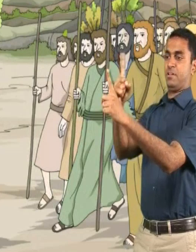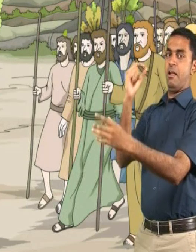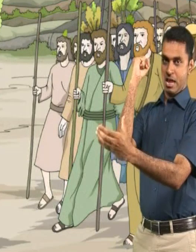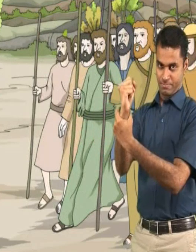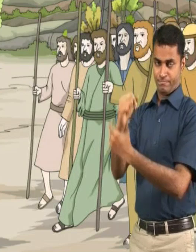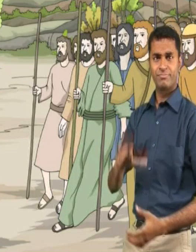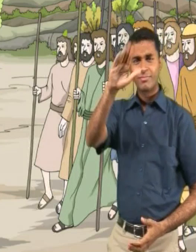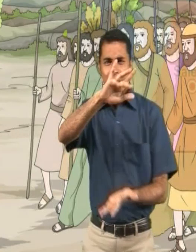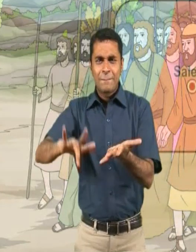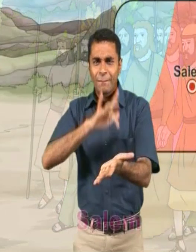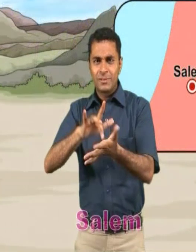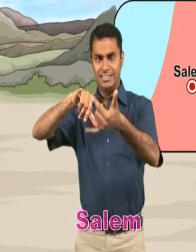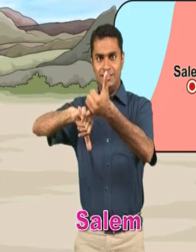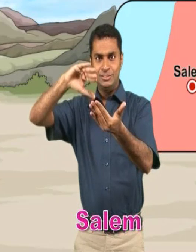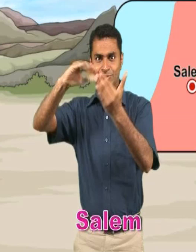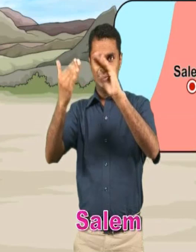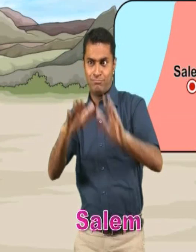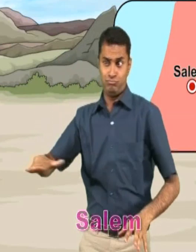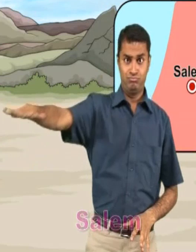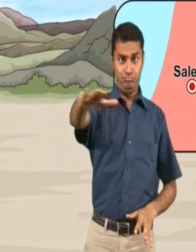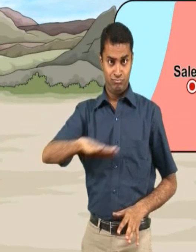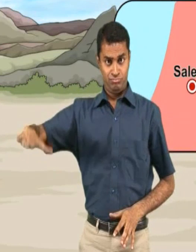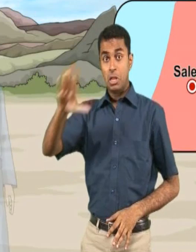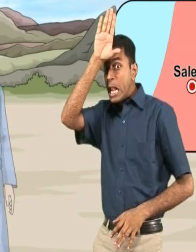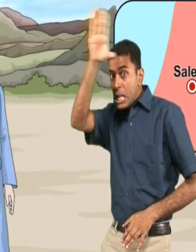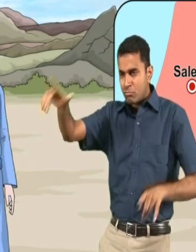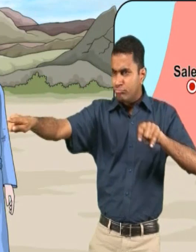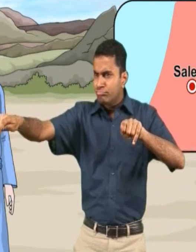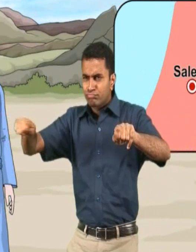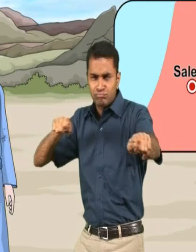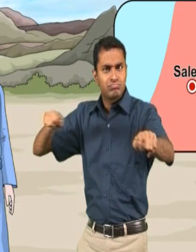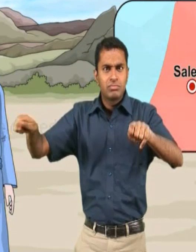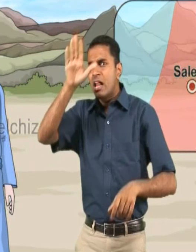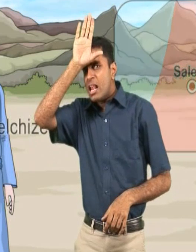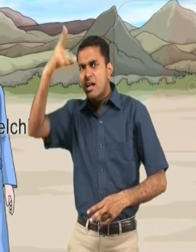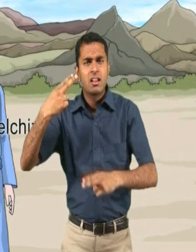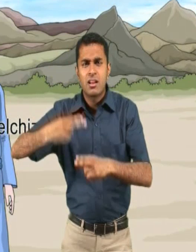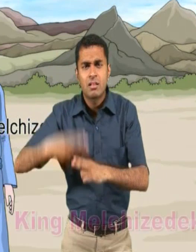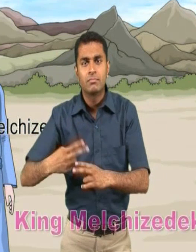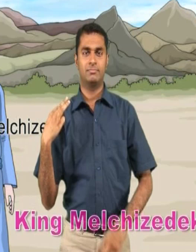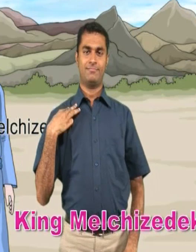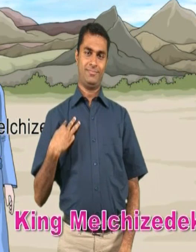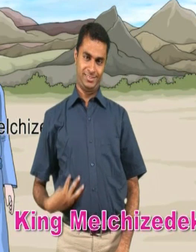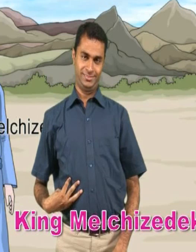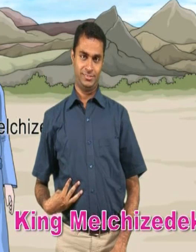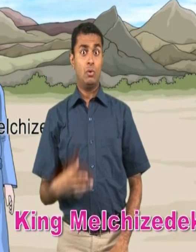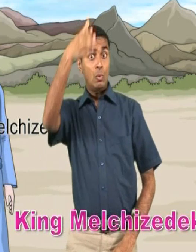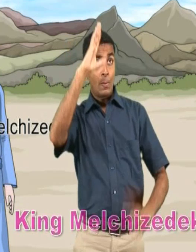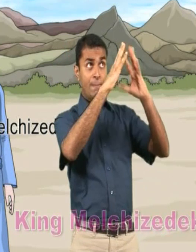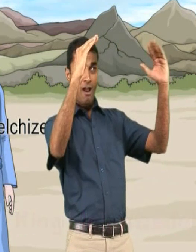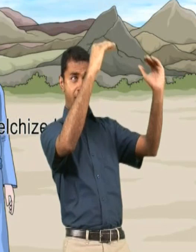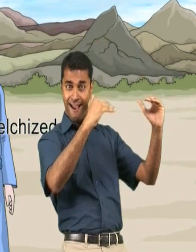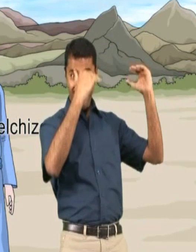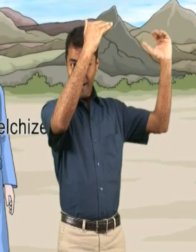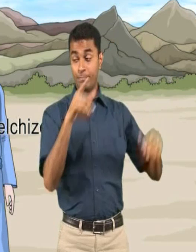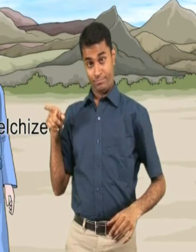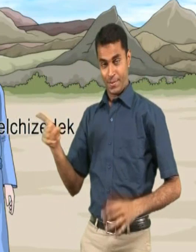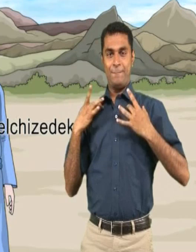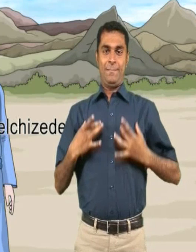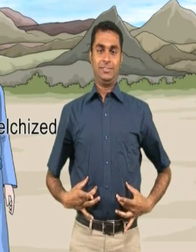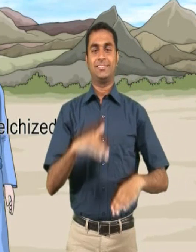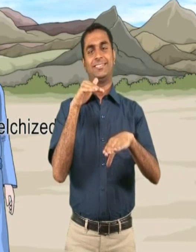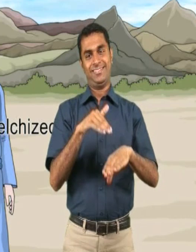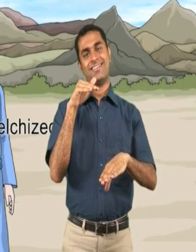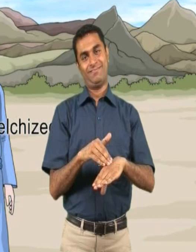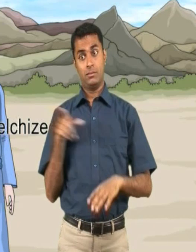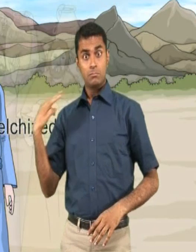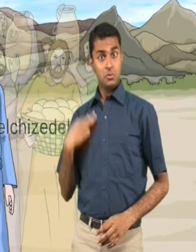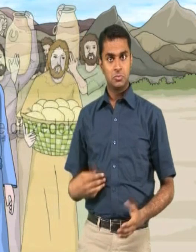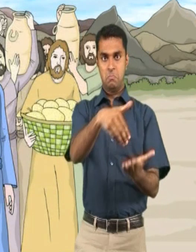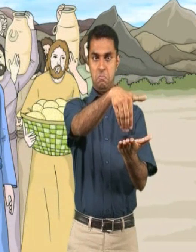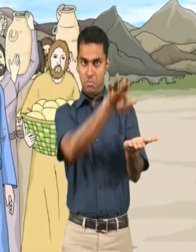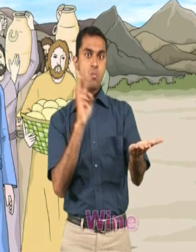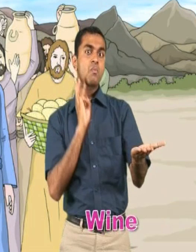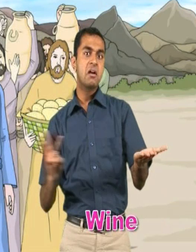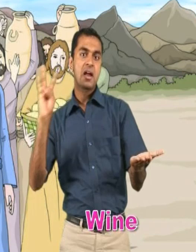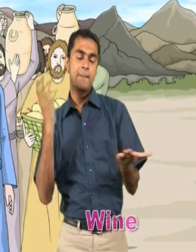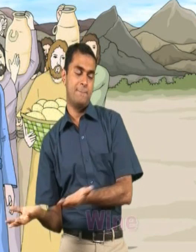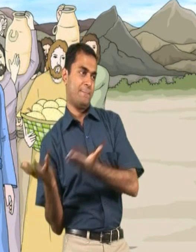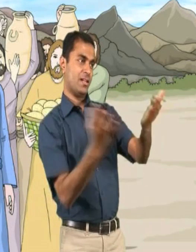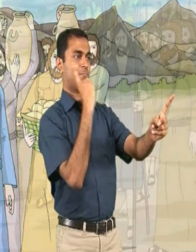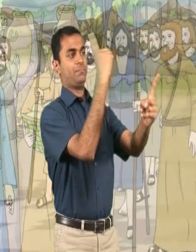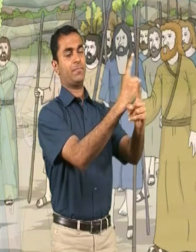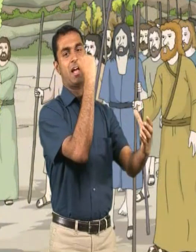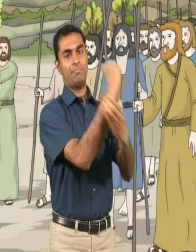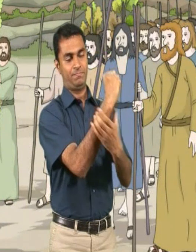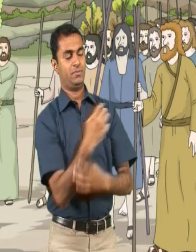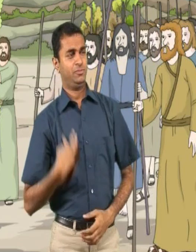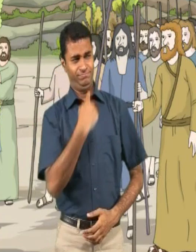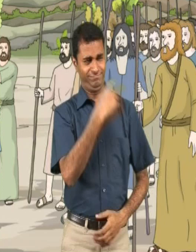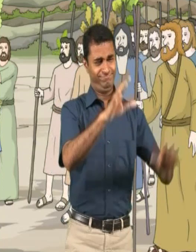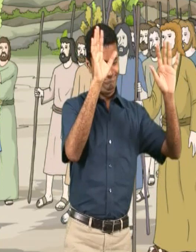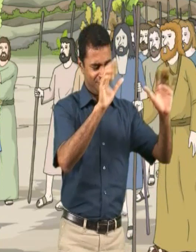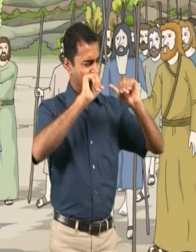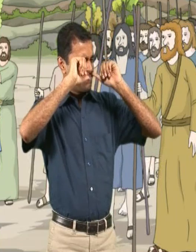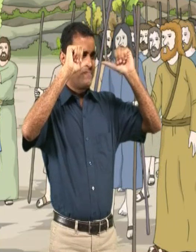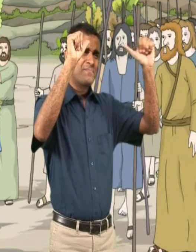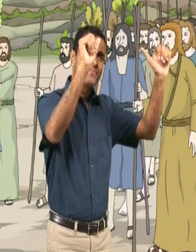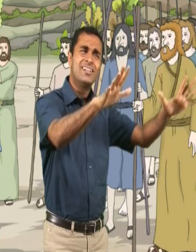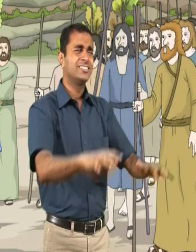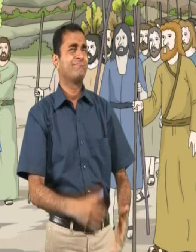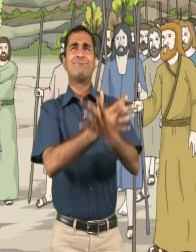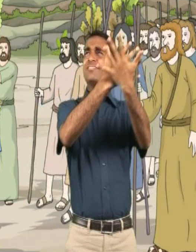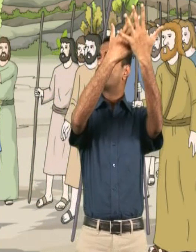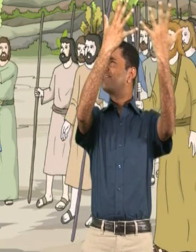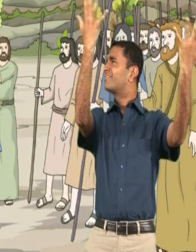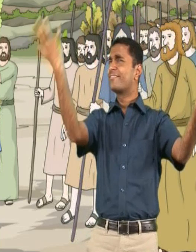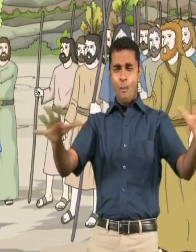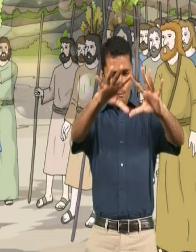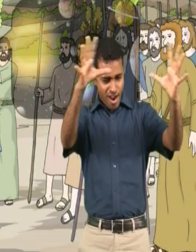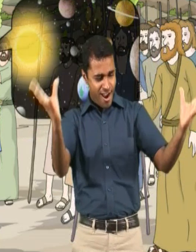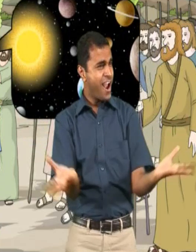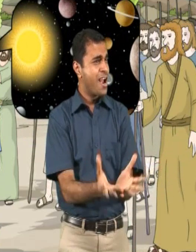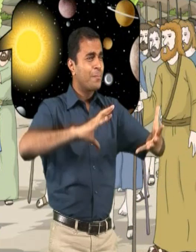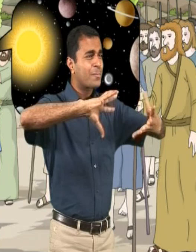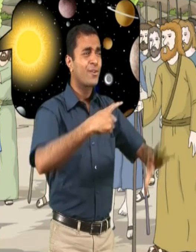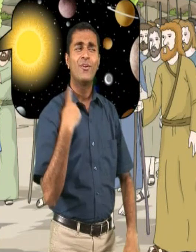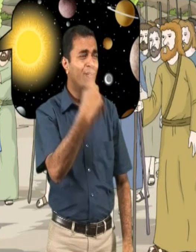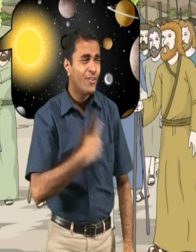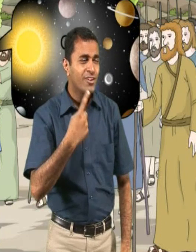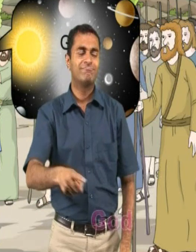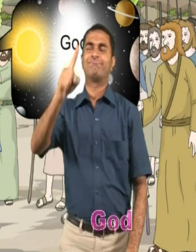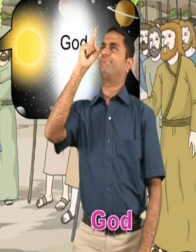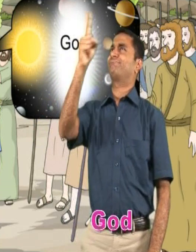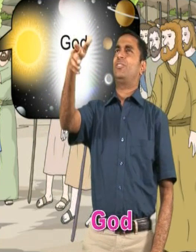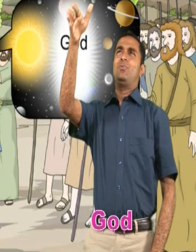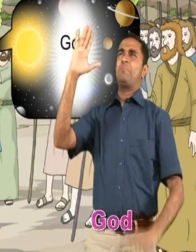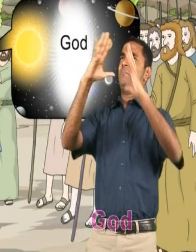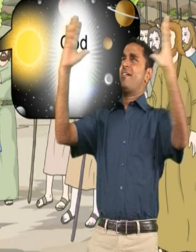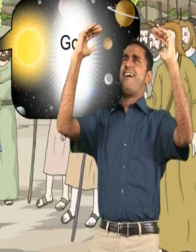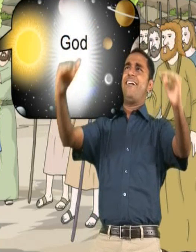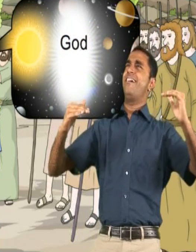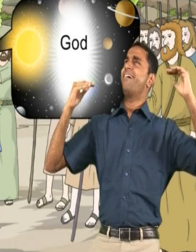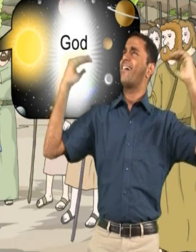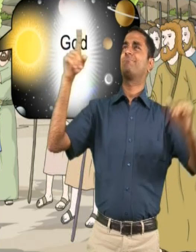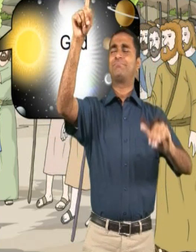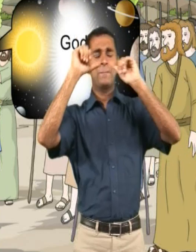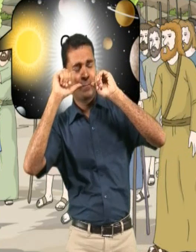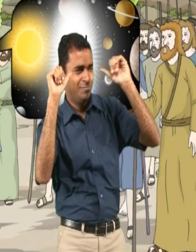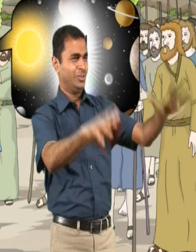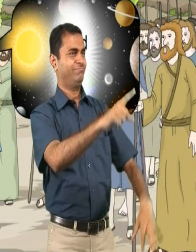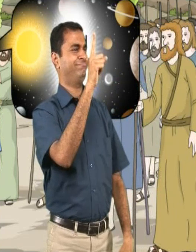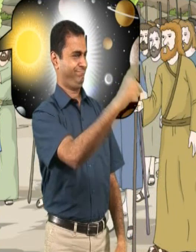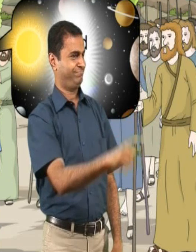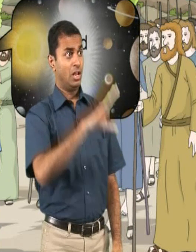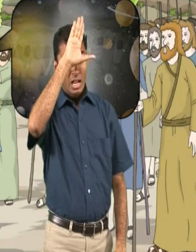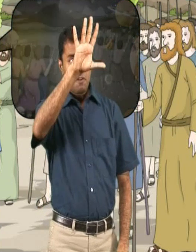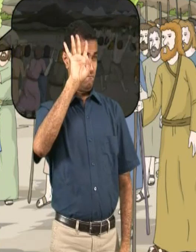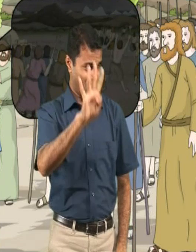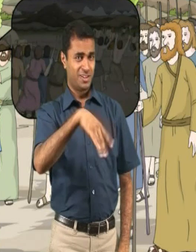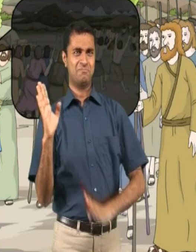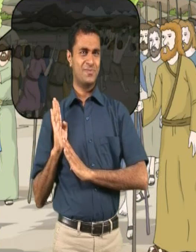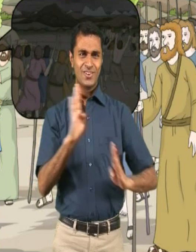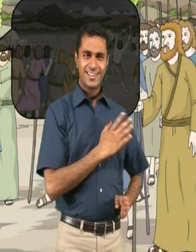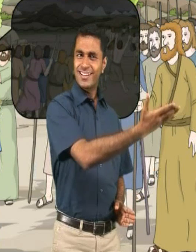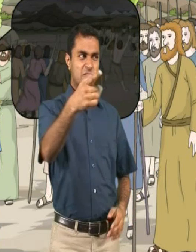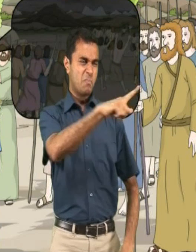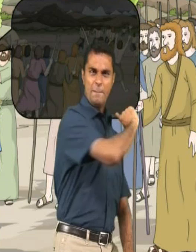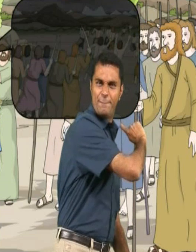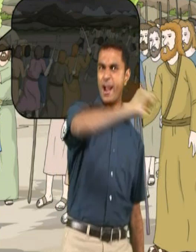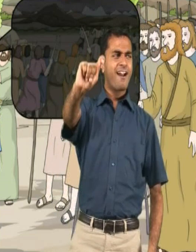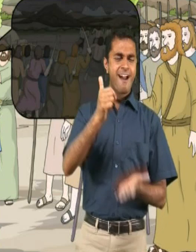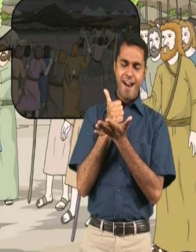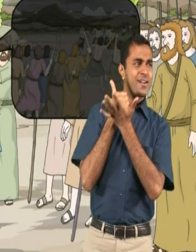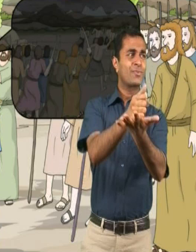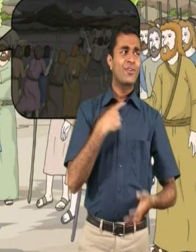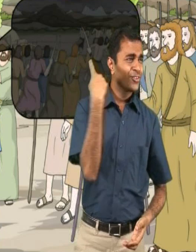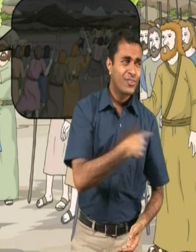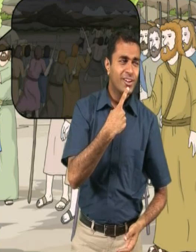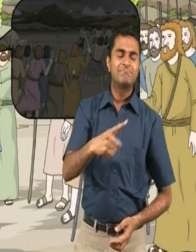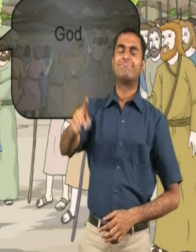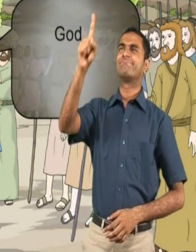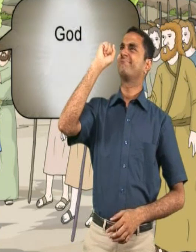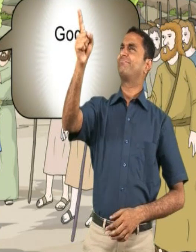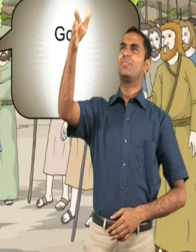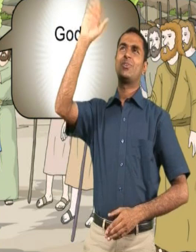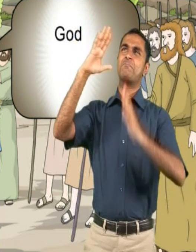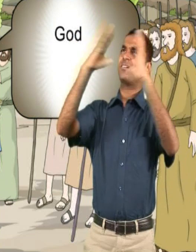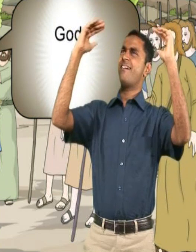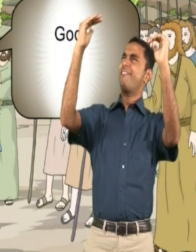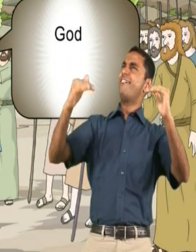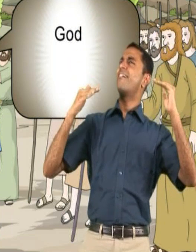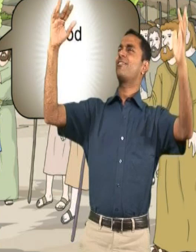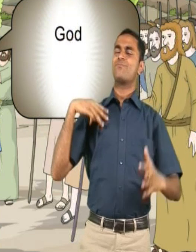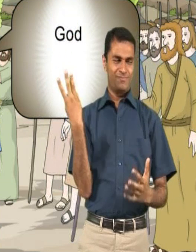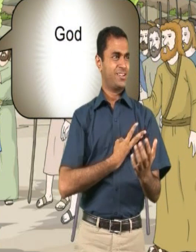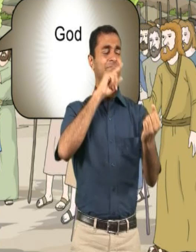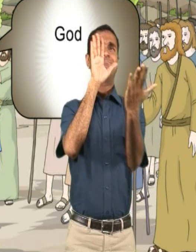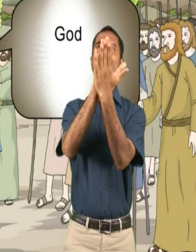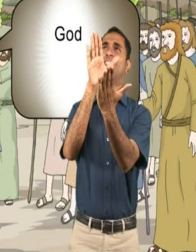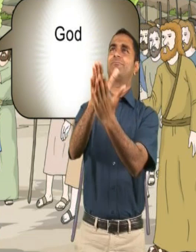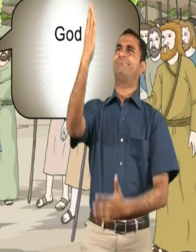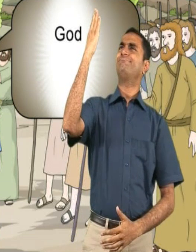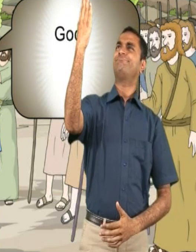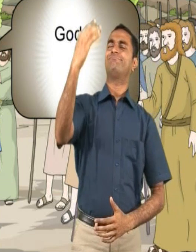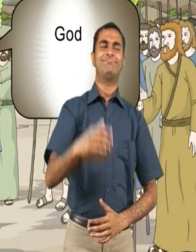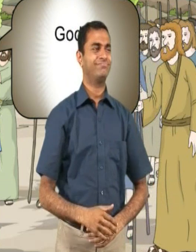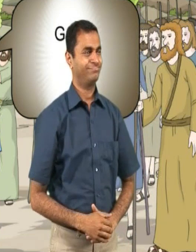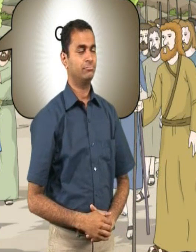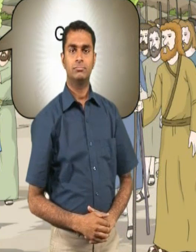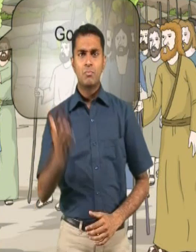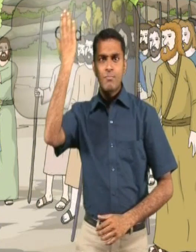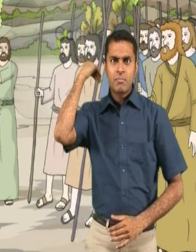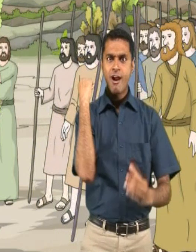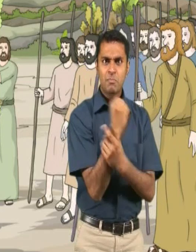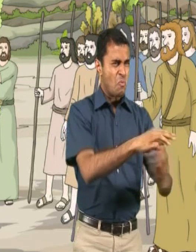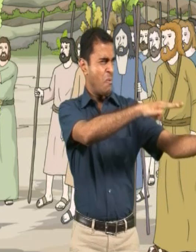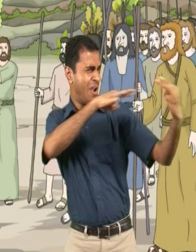Then Melchizedek king of Salem brought out bread and wine—since he was priest of God Most High — and he blessed Abram and said: “Blessed be Abram by God Most High, Creator of heaven and earth, and blessed be God Most High, who has delivered your enemies into your hand.”